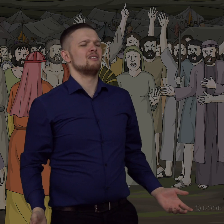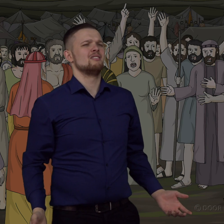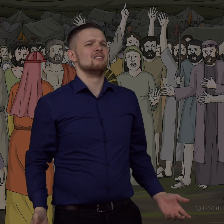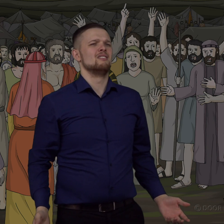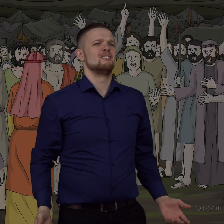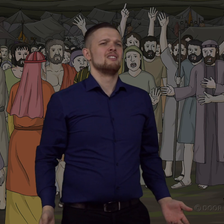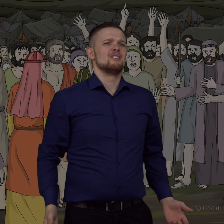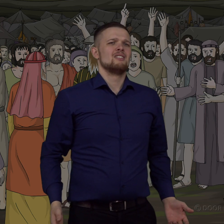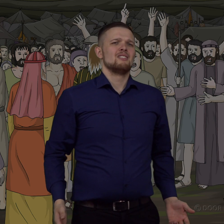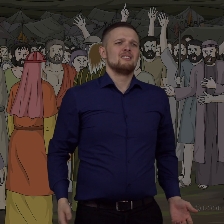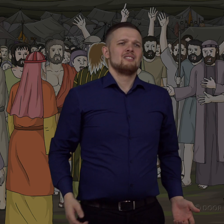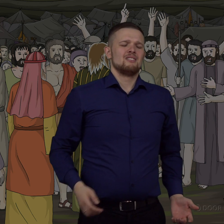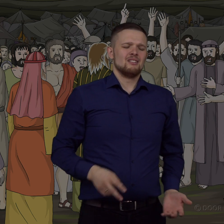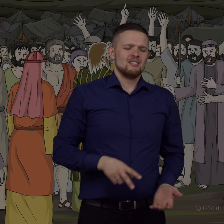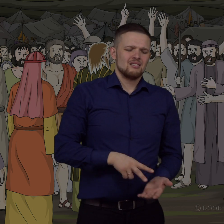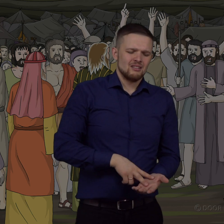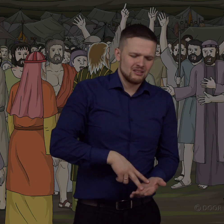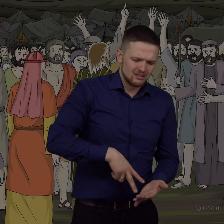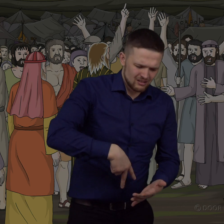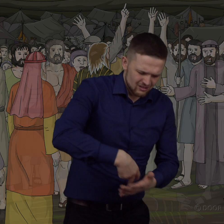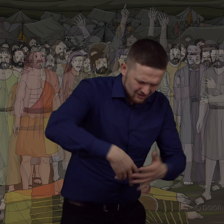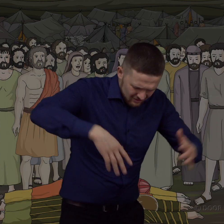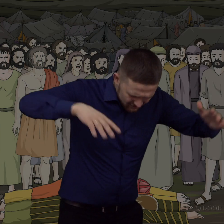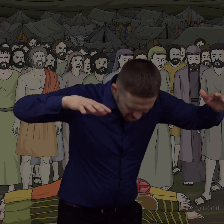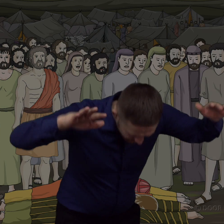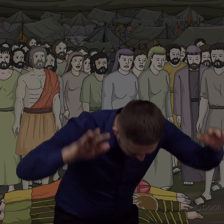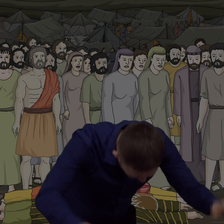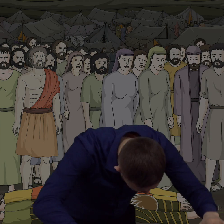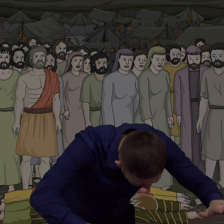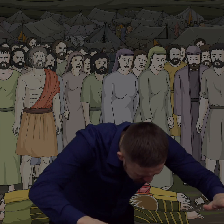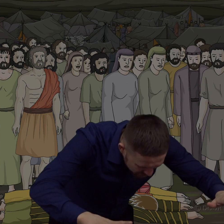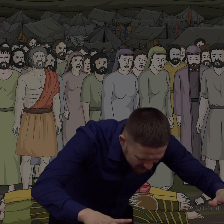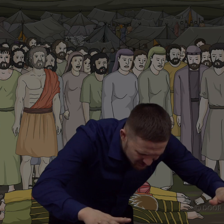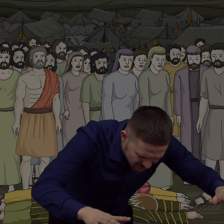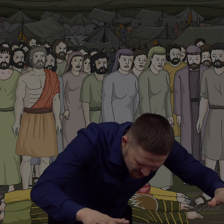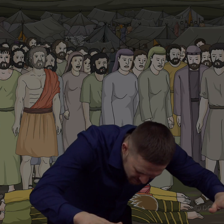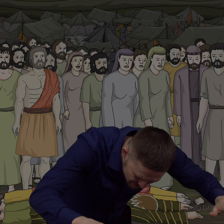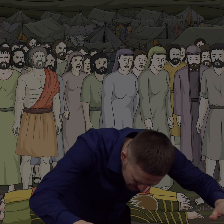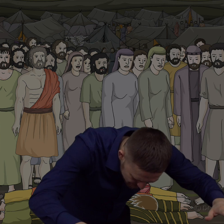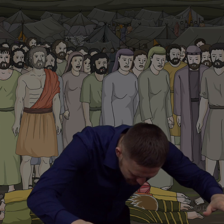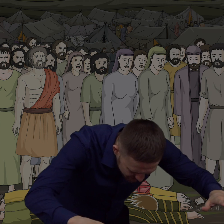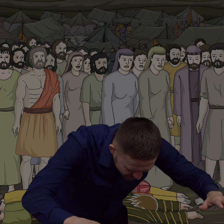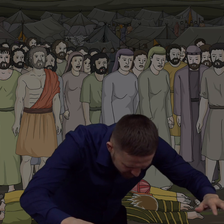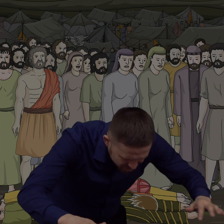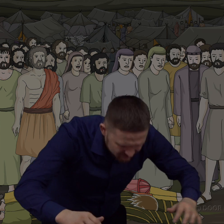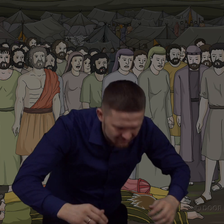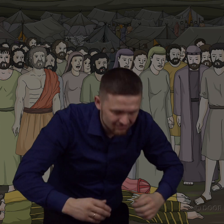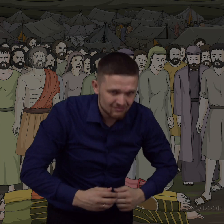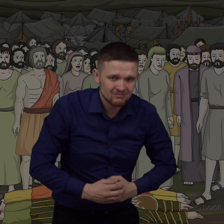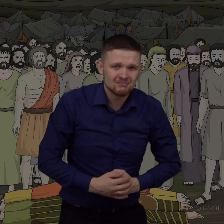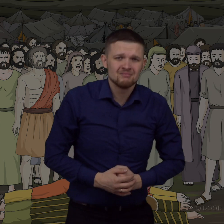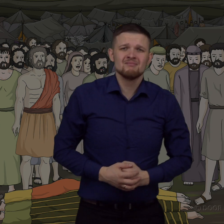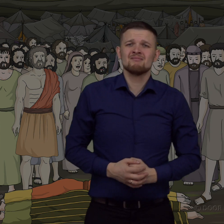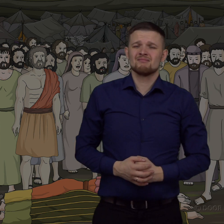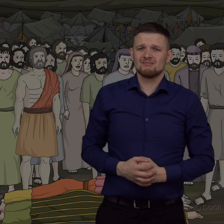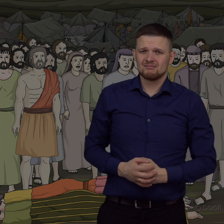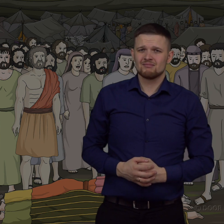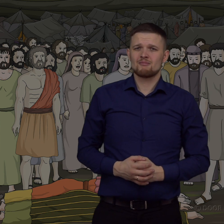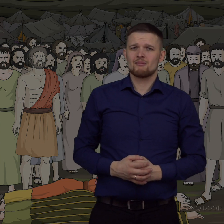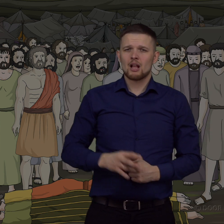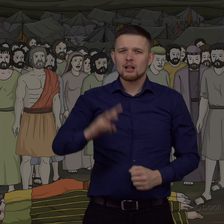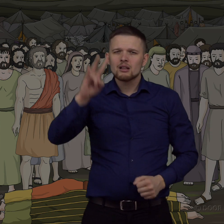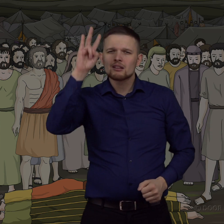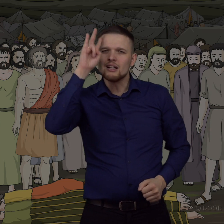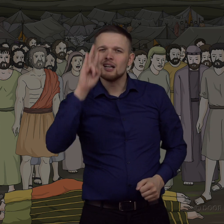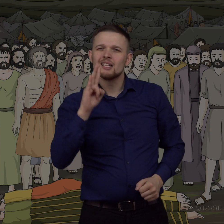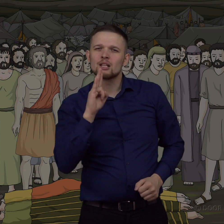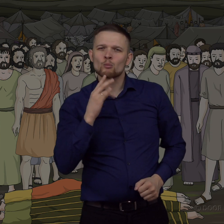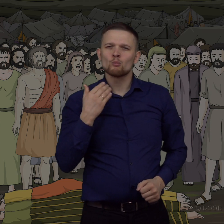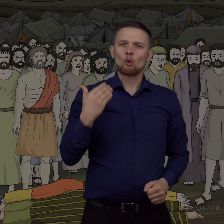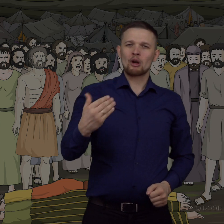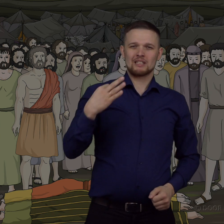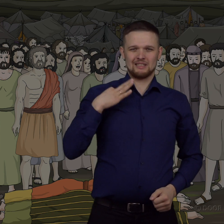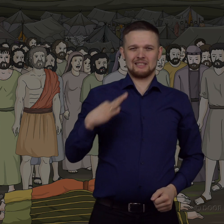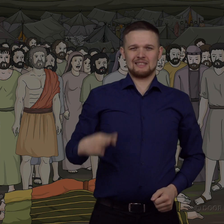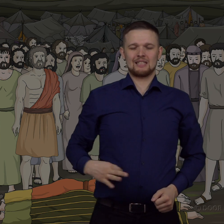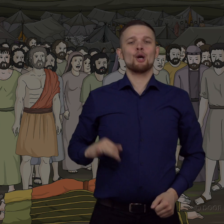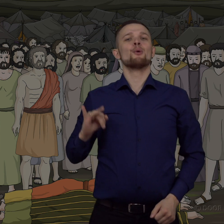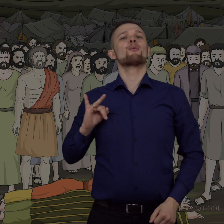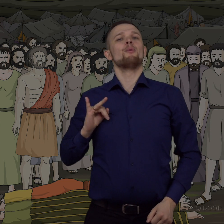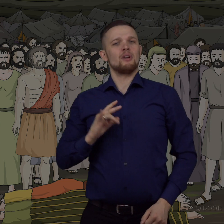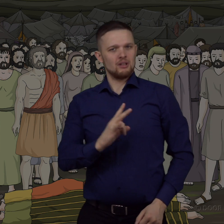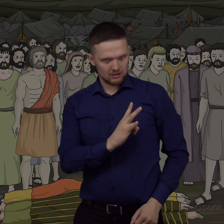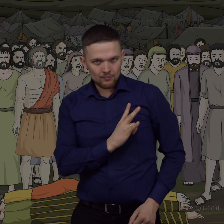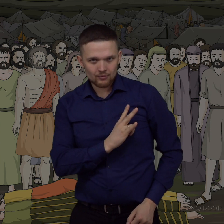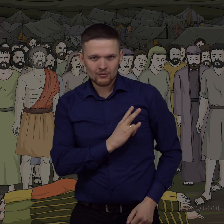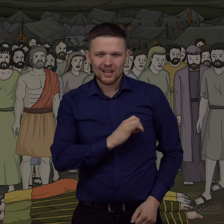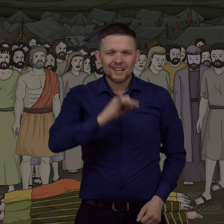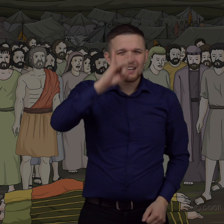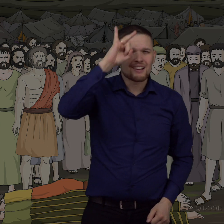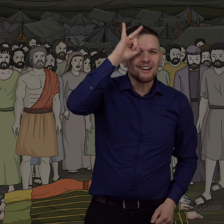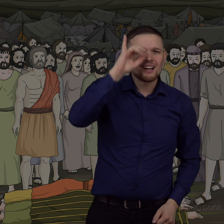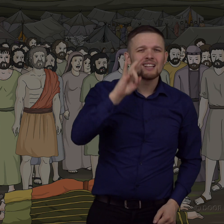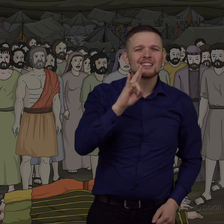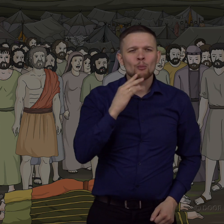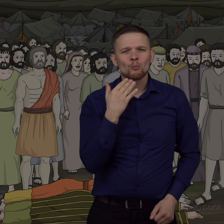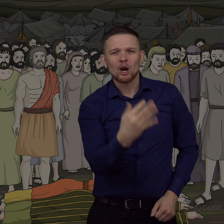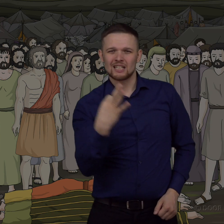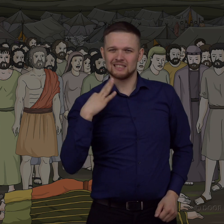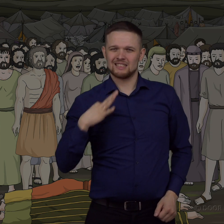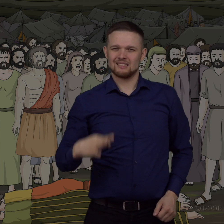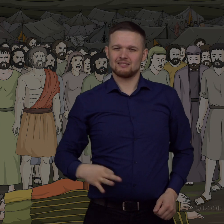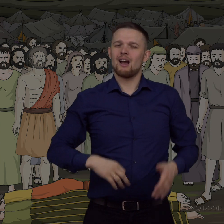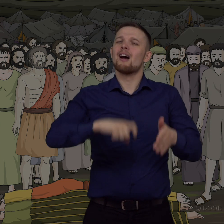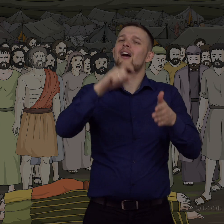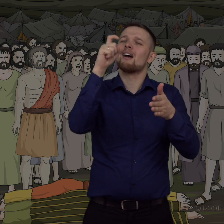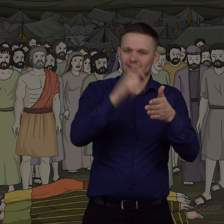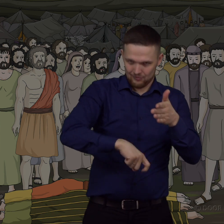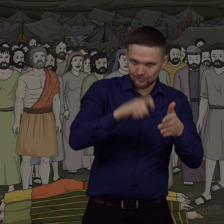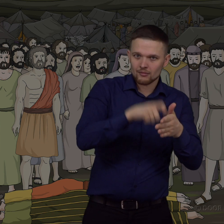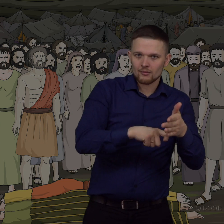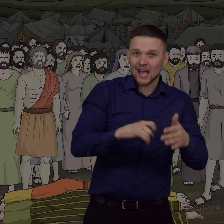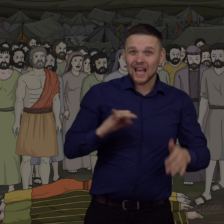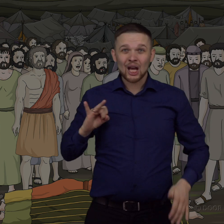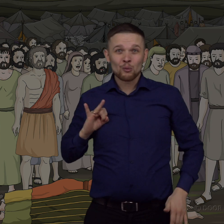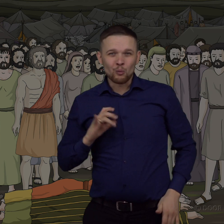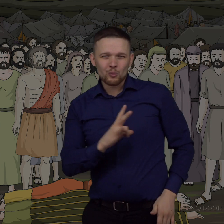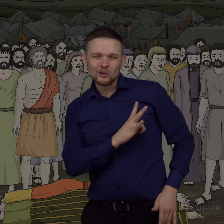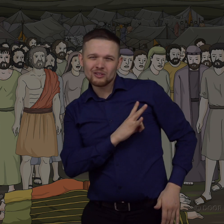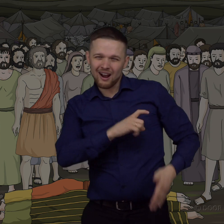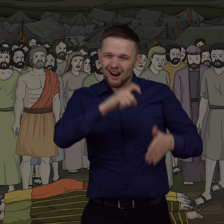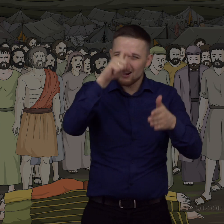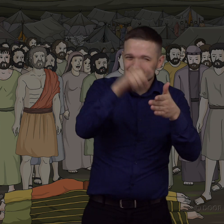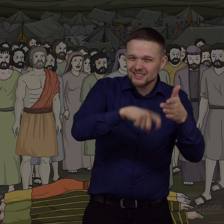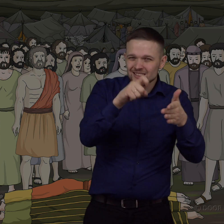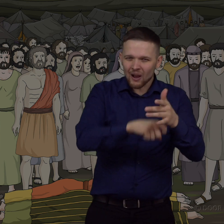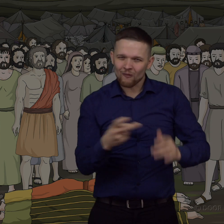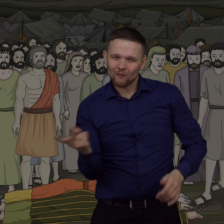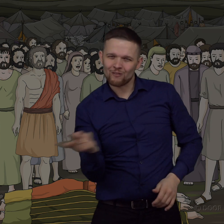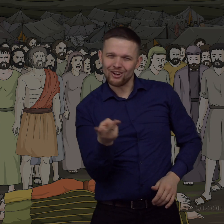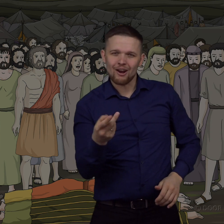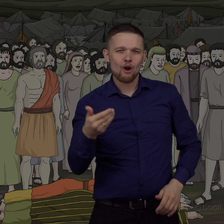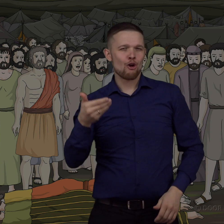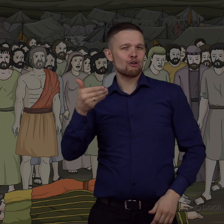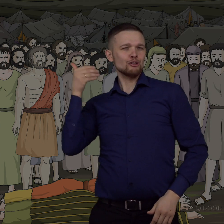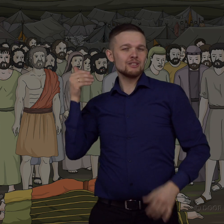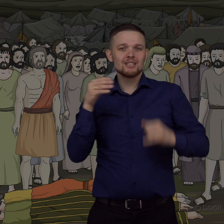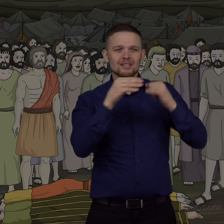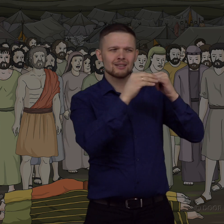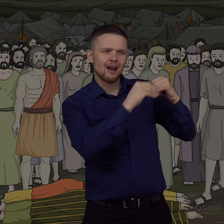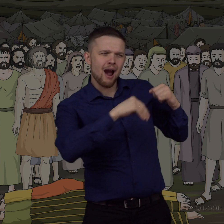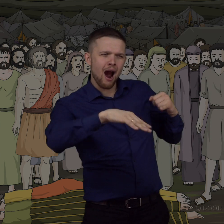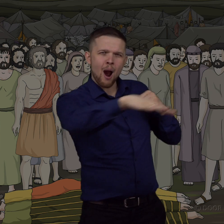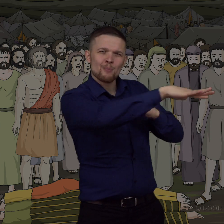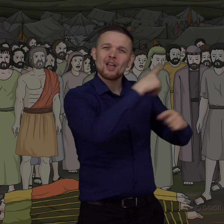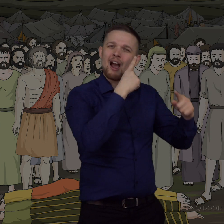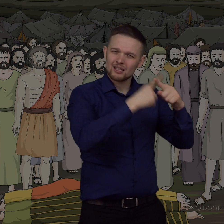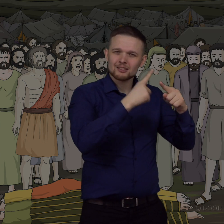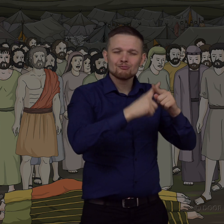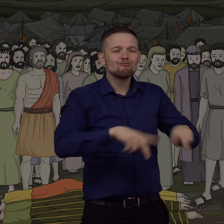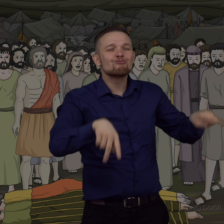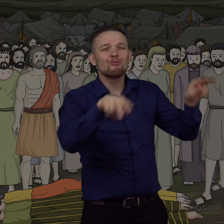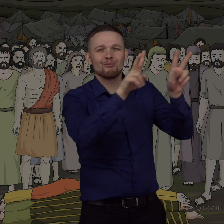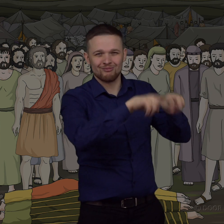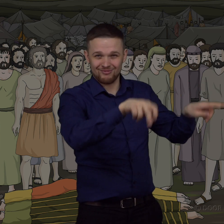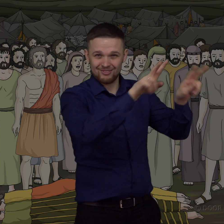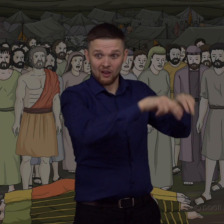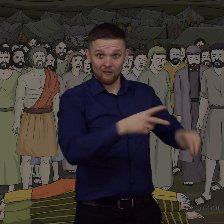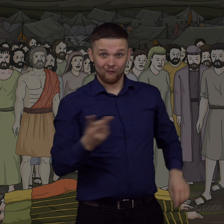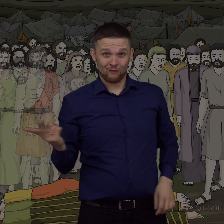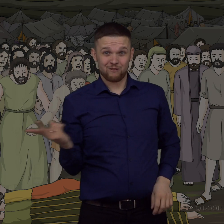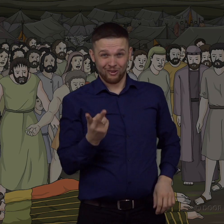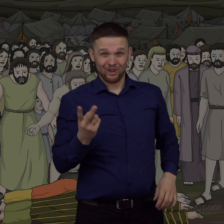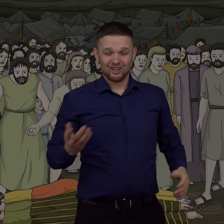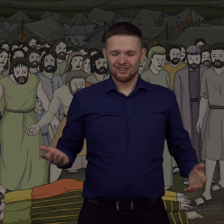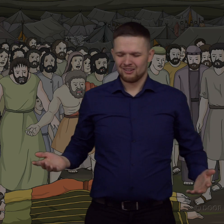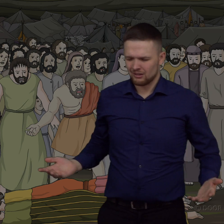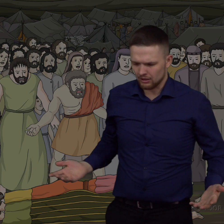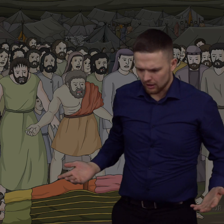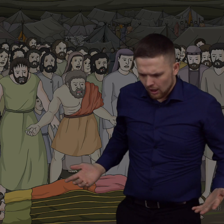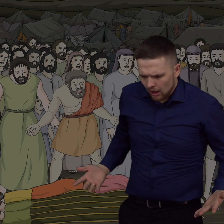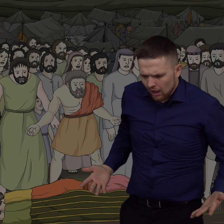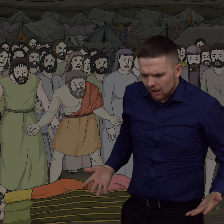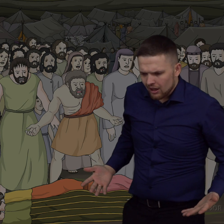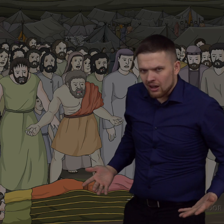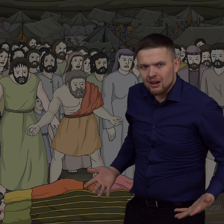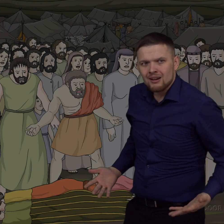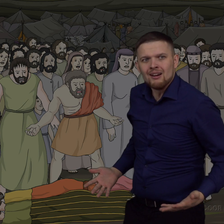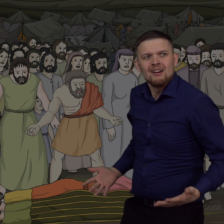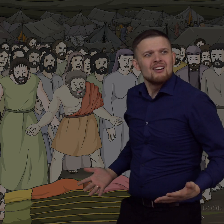Then Moses and Aaron fell facedown before the whole assembly of the congregation of Israel.